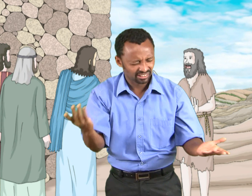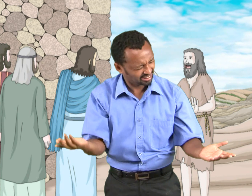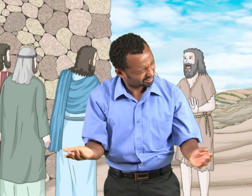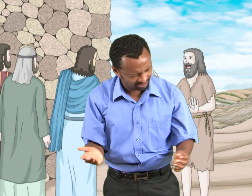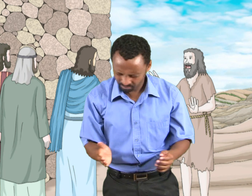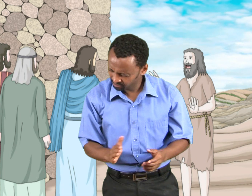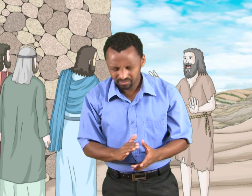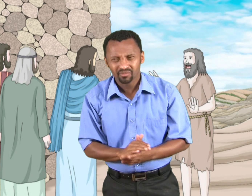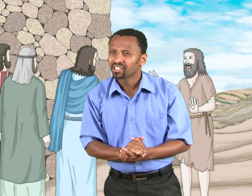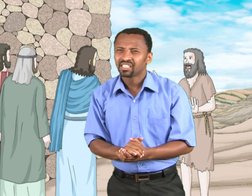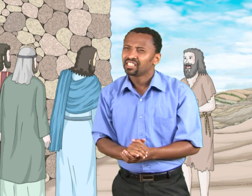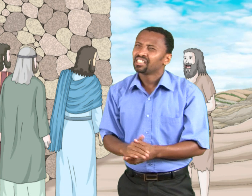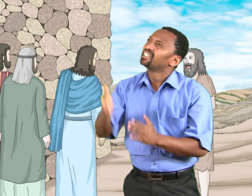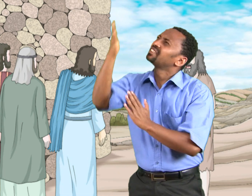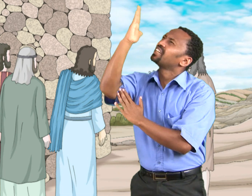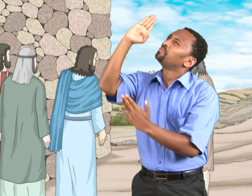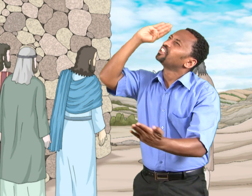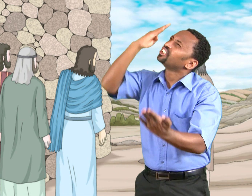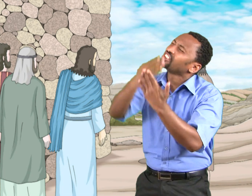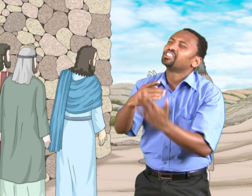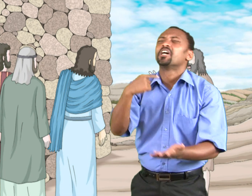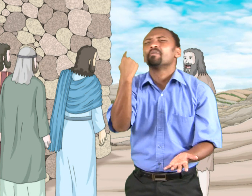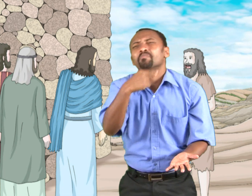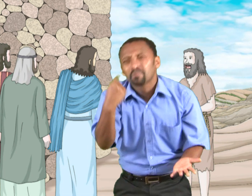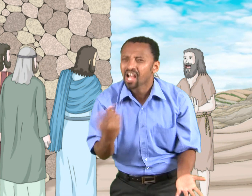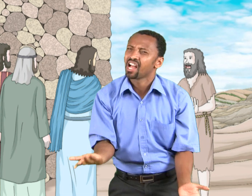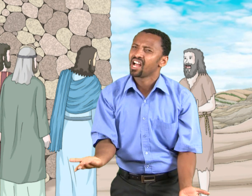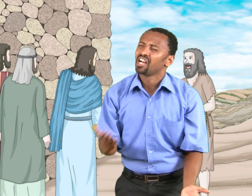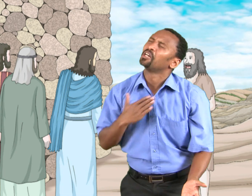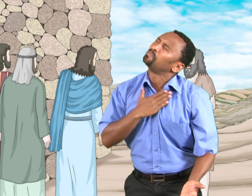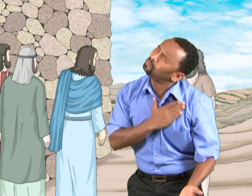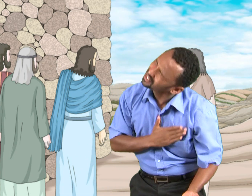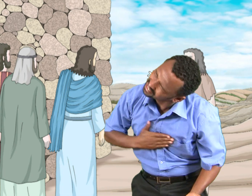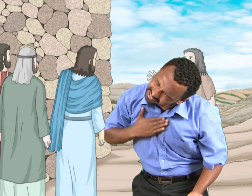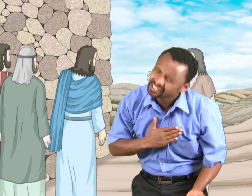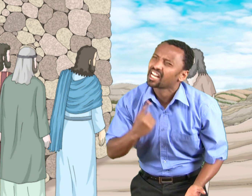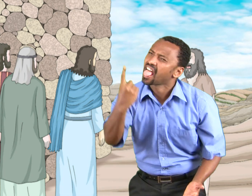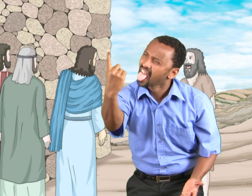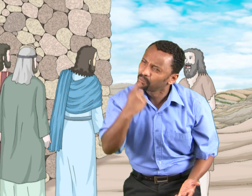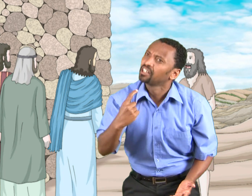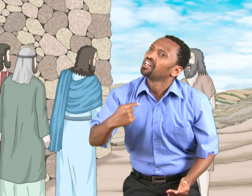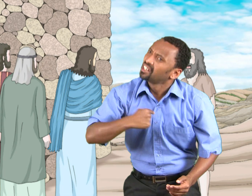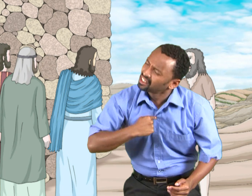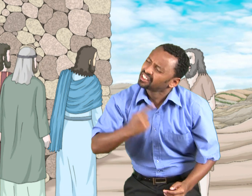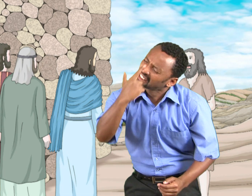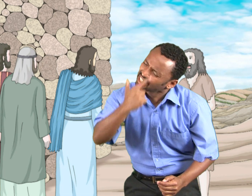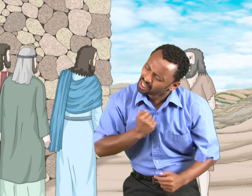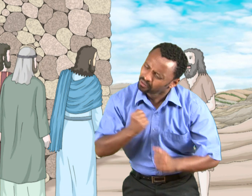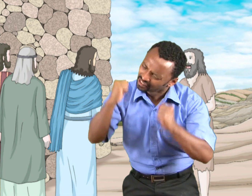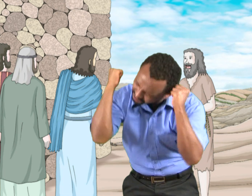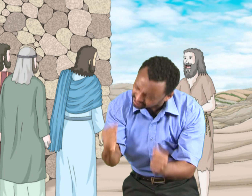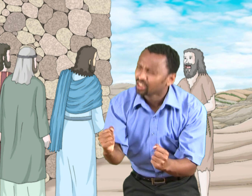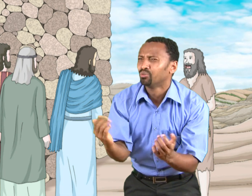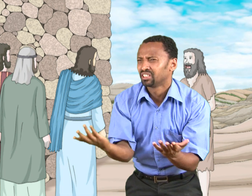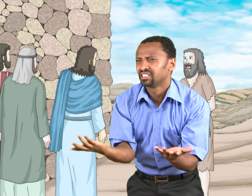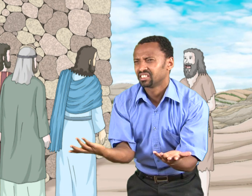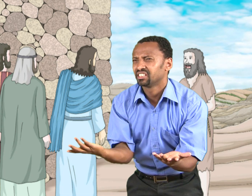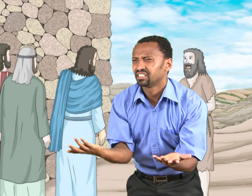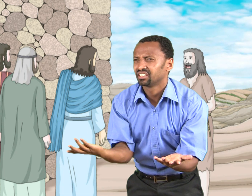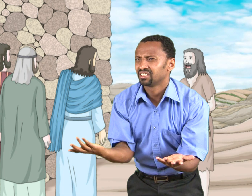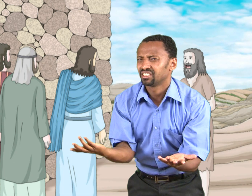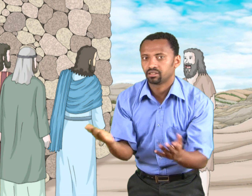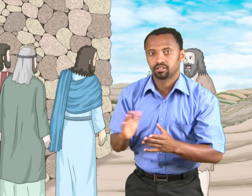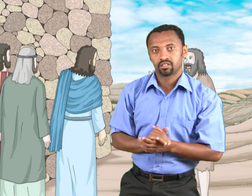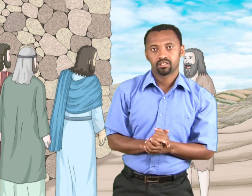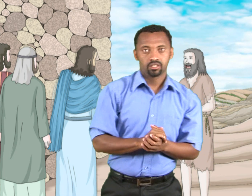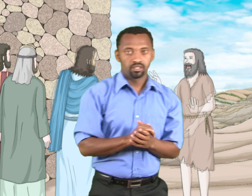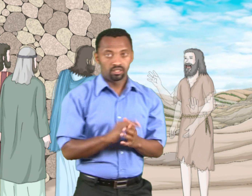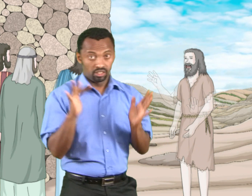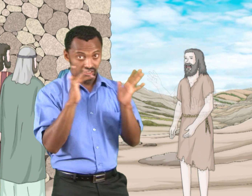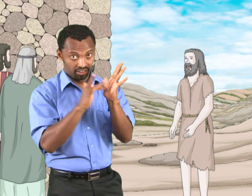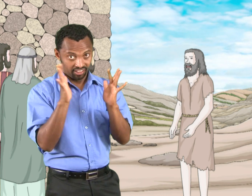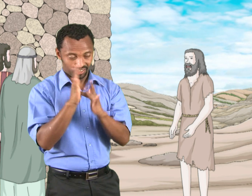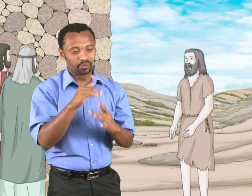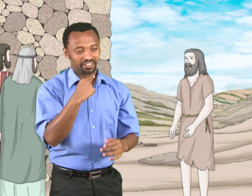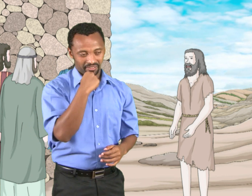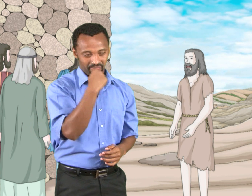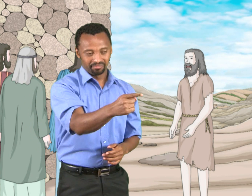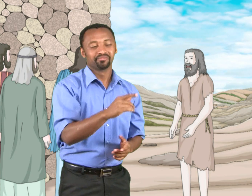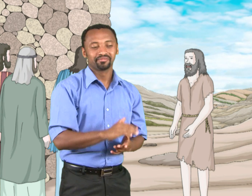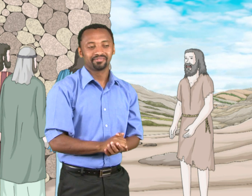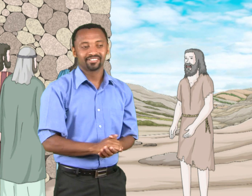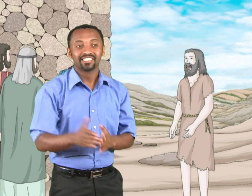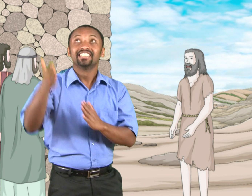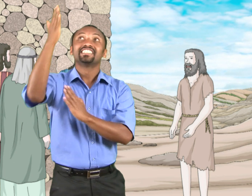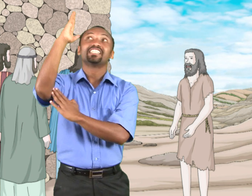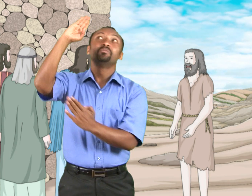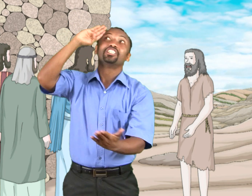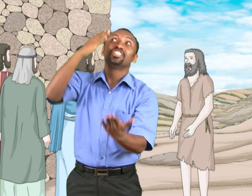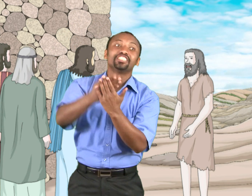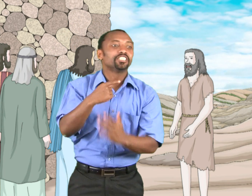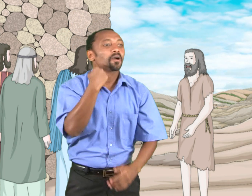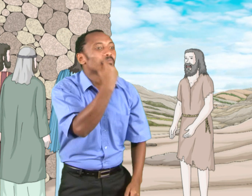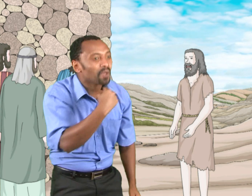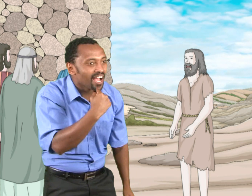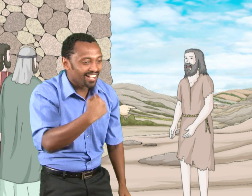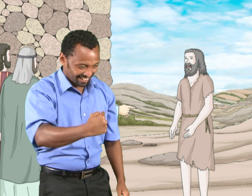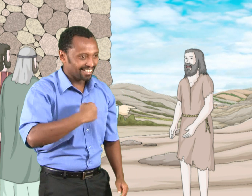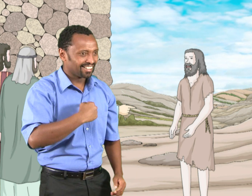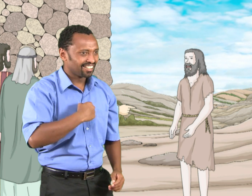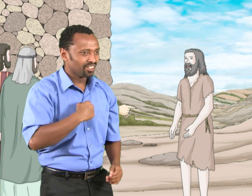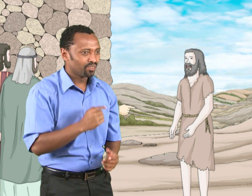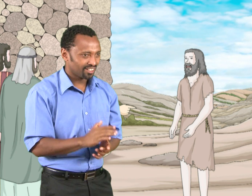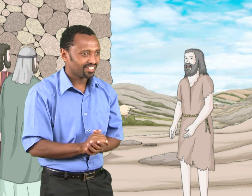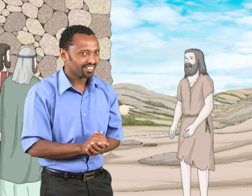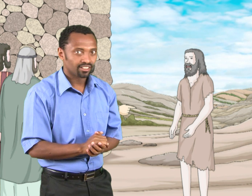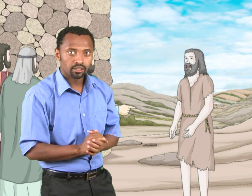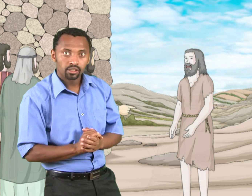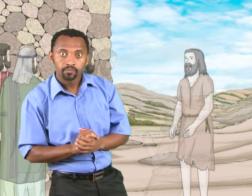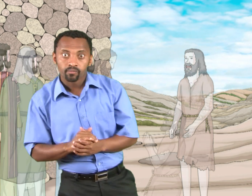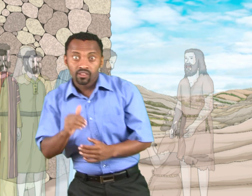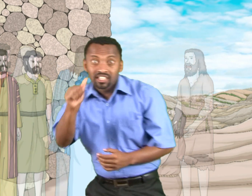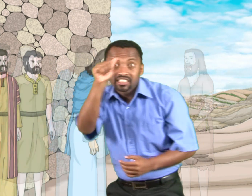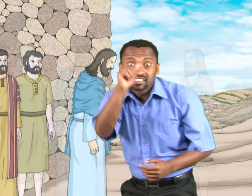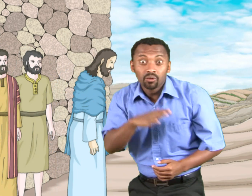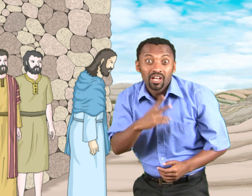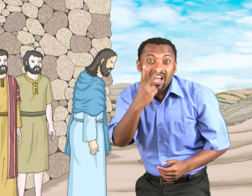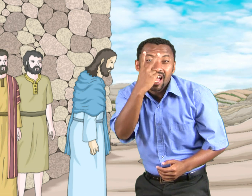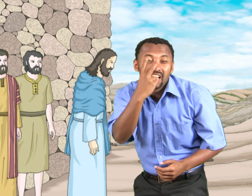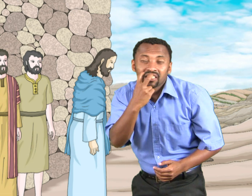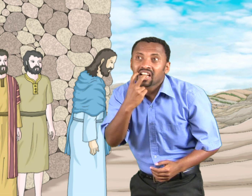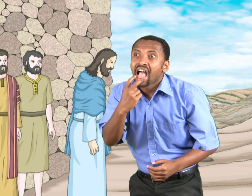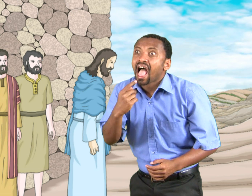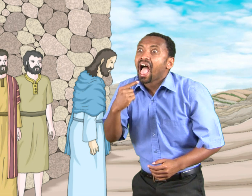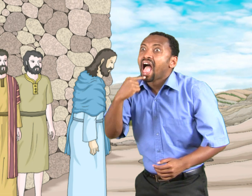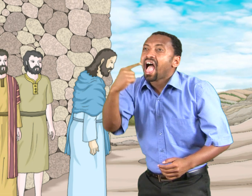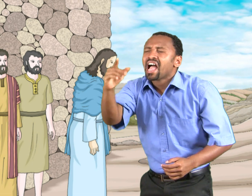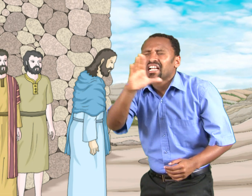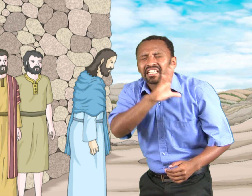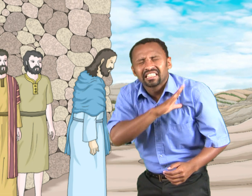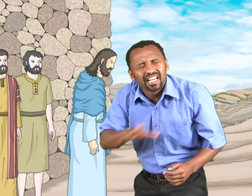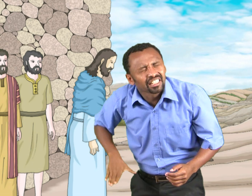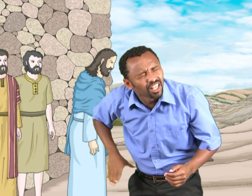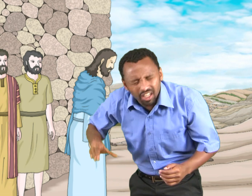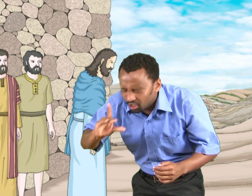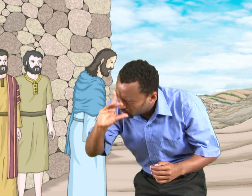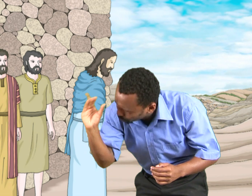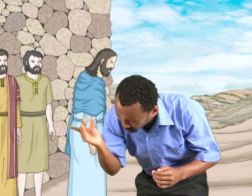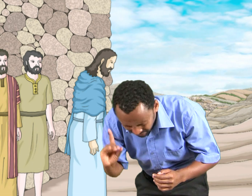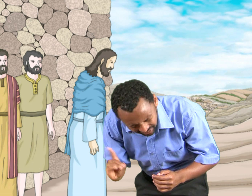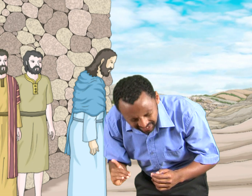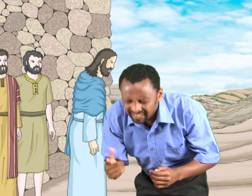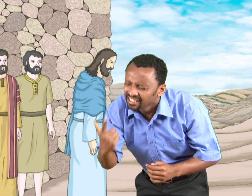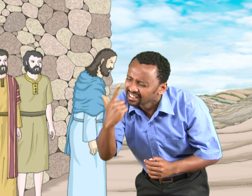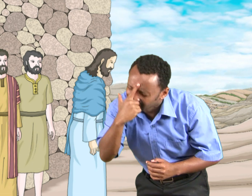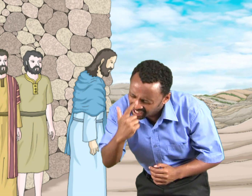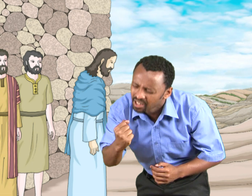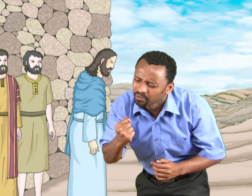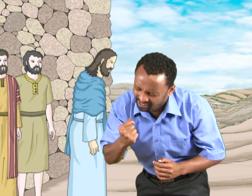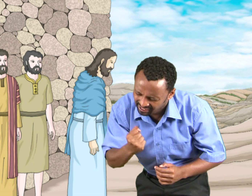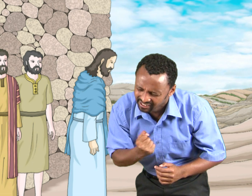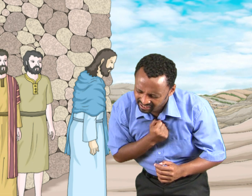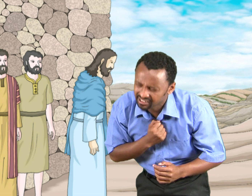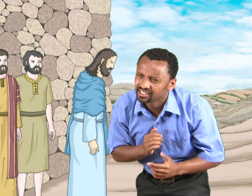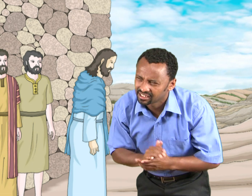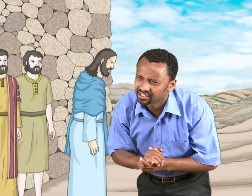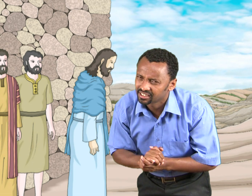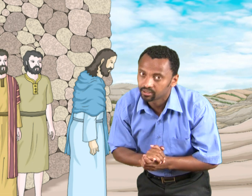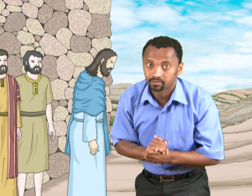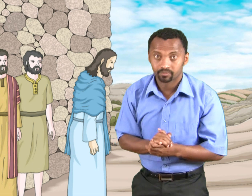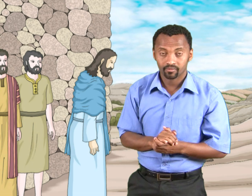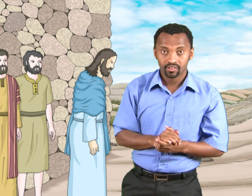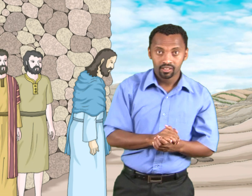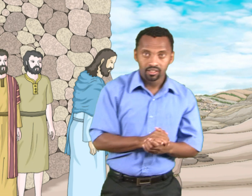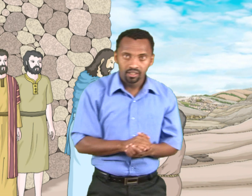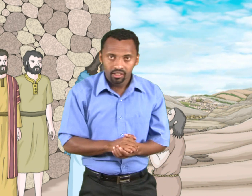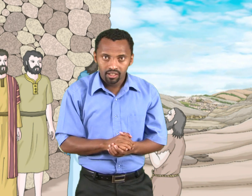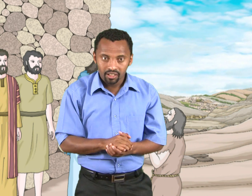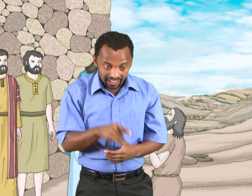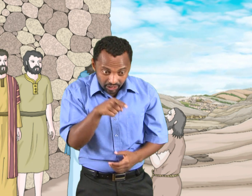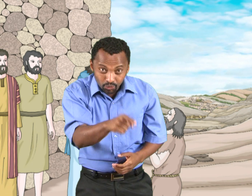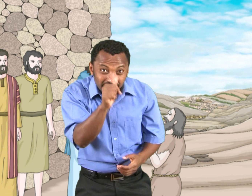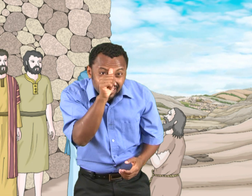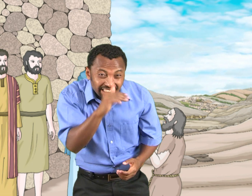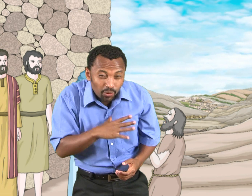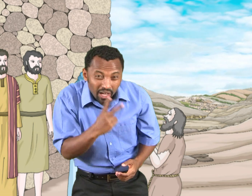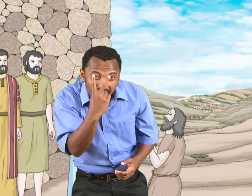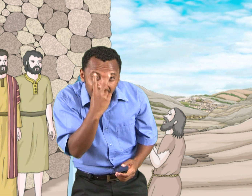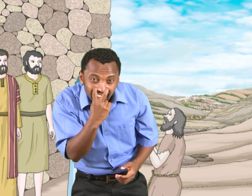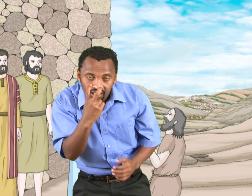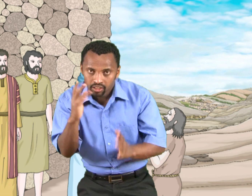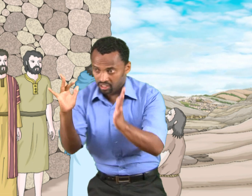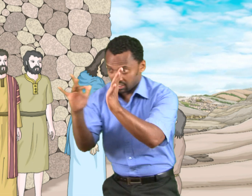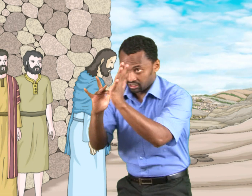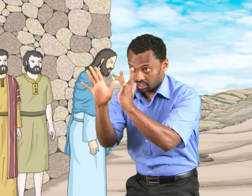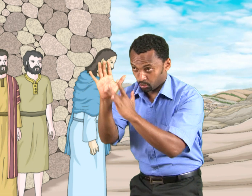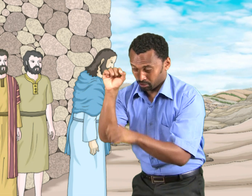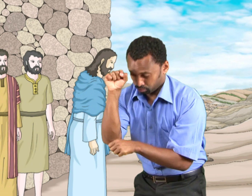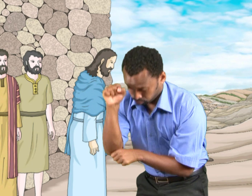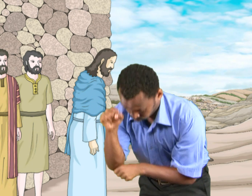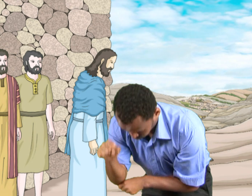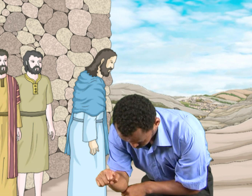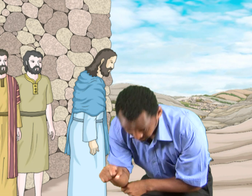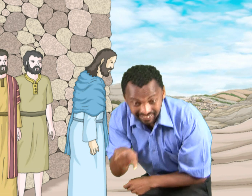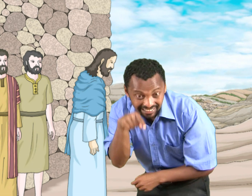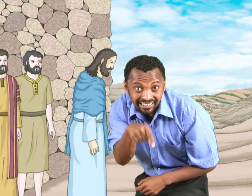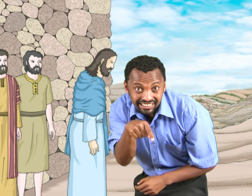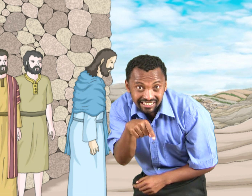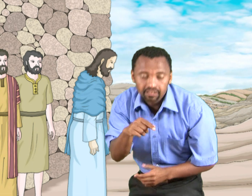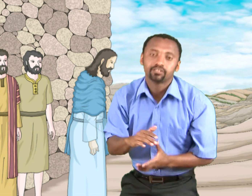“Who is He, Sir?” he replied. “Tell me so that I may believe in Him.” “You have already seen Him,” Jesus answered.